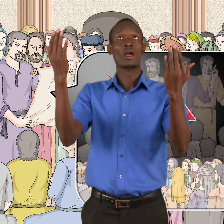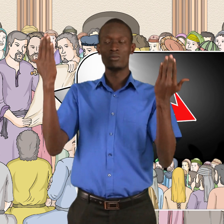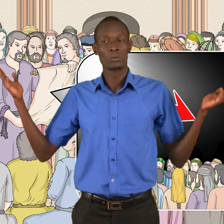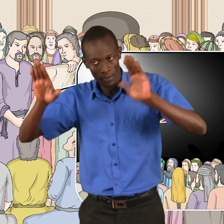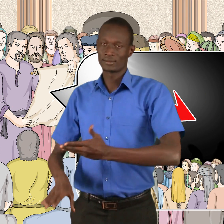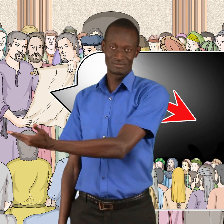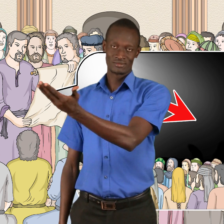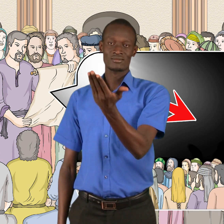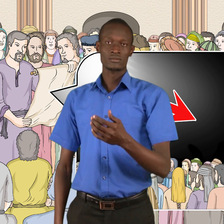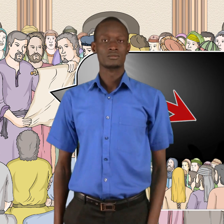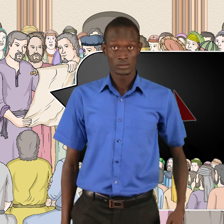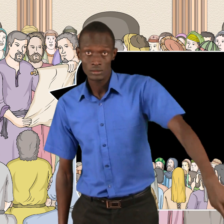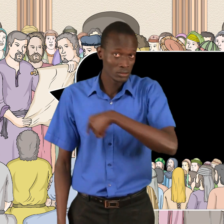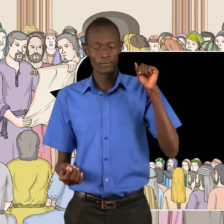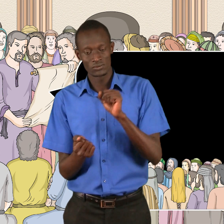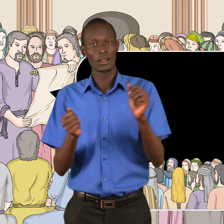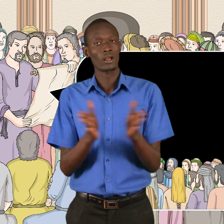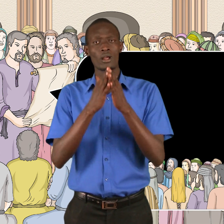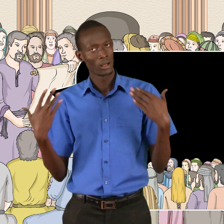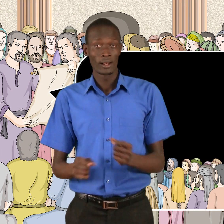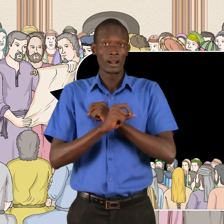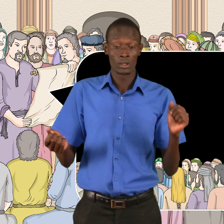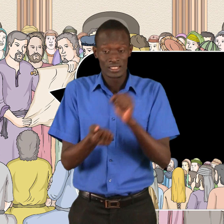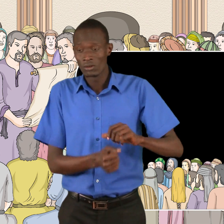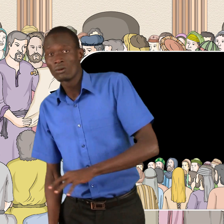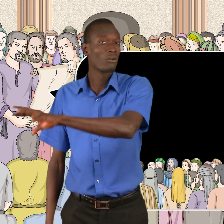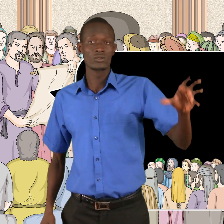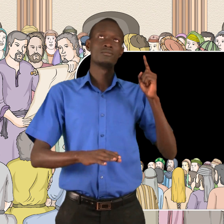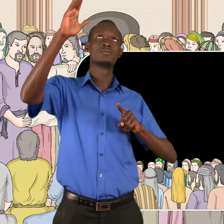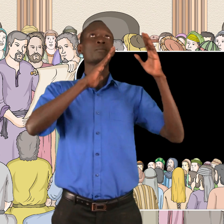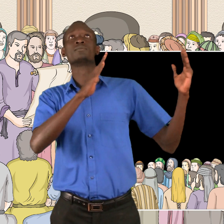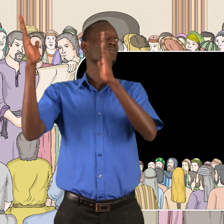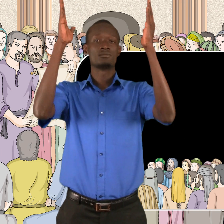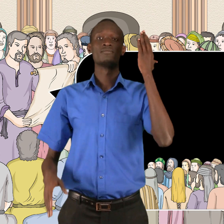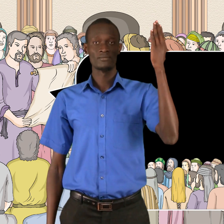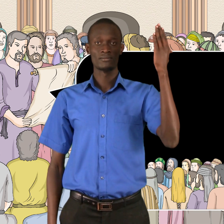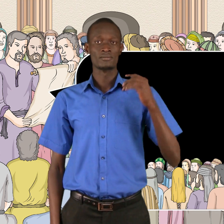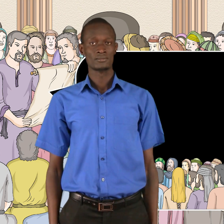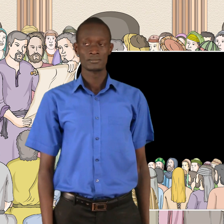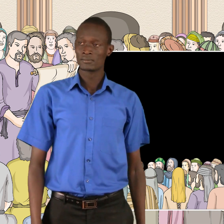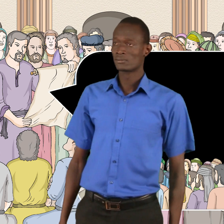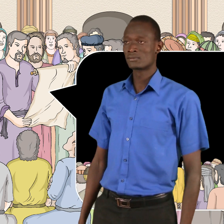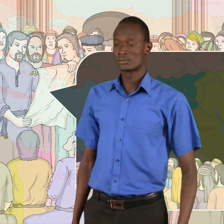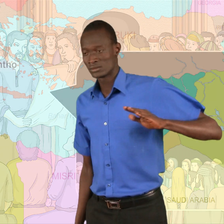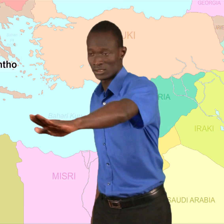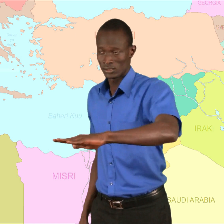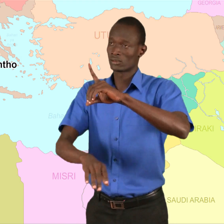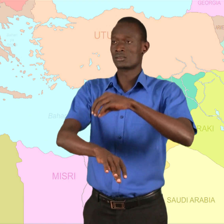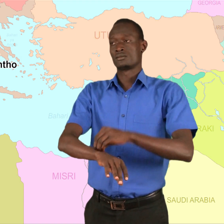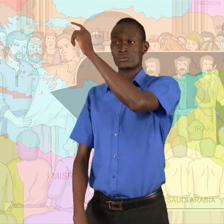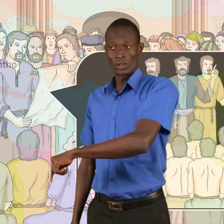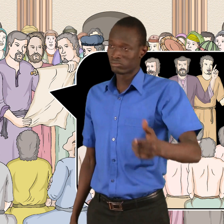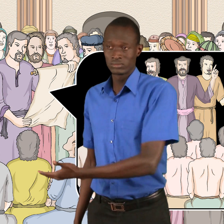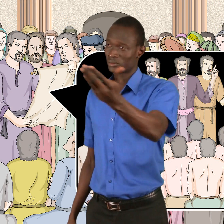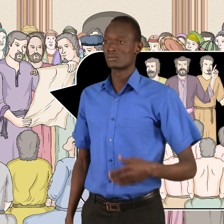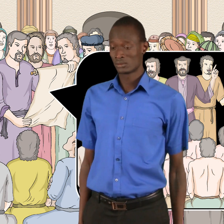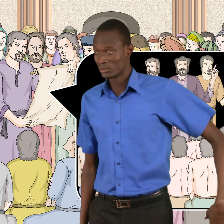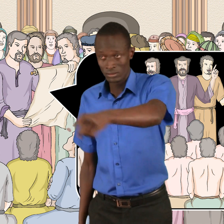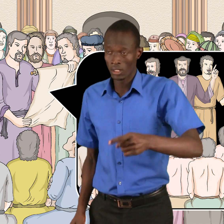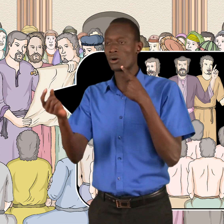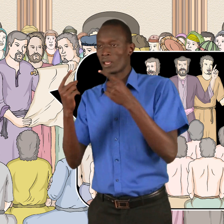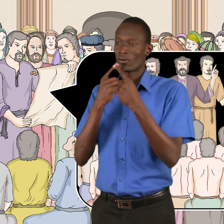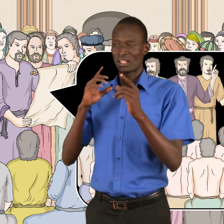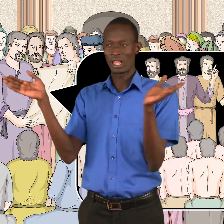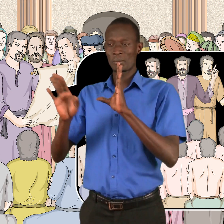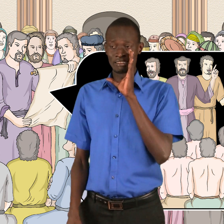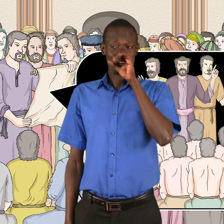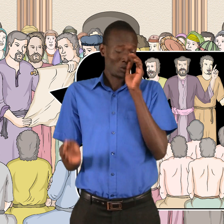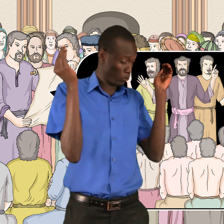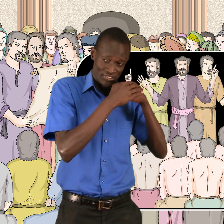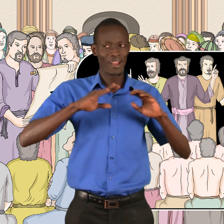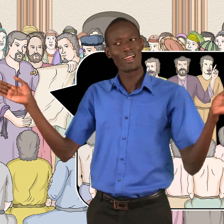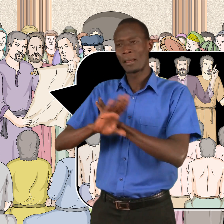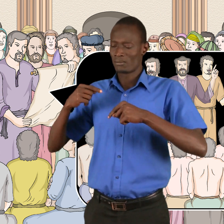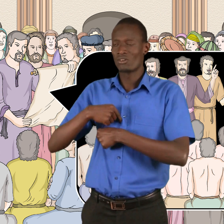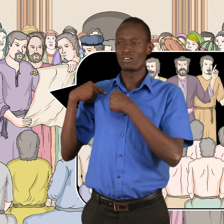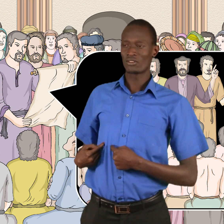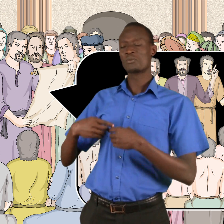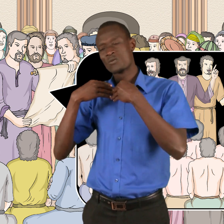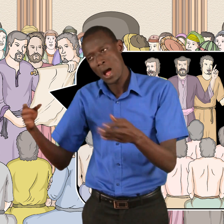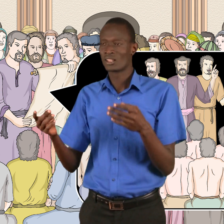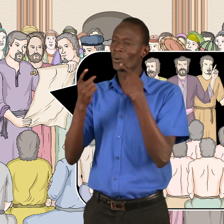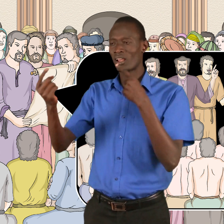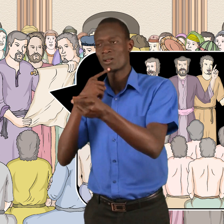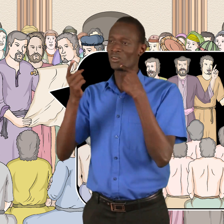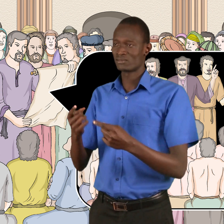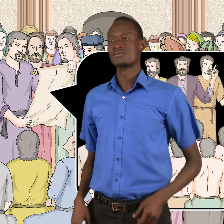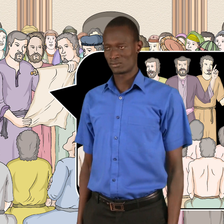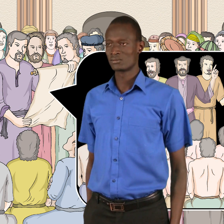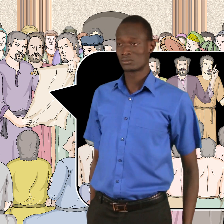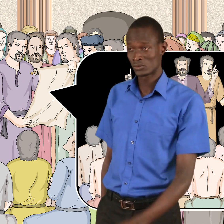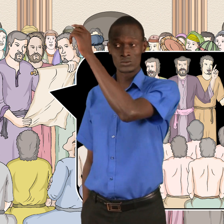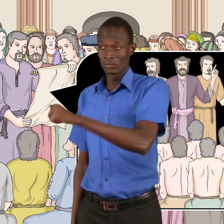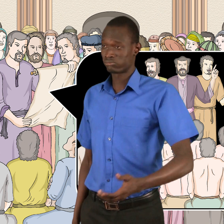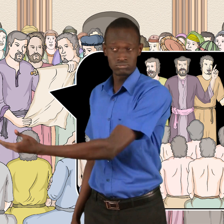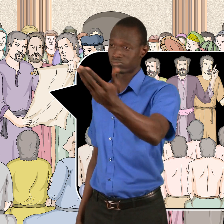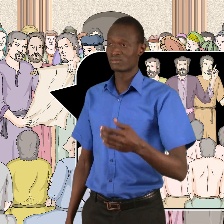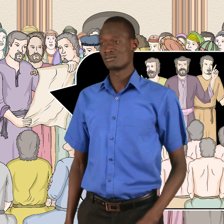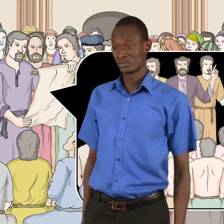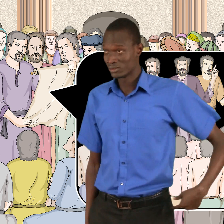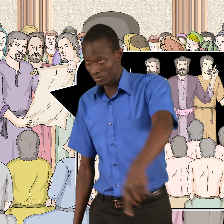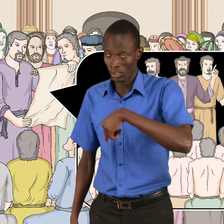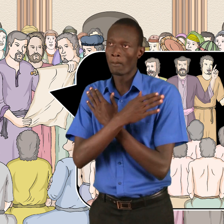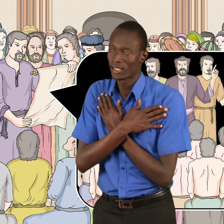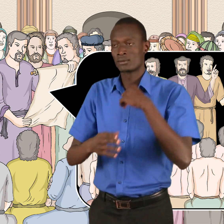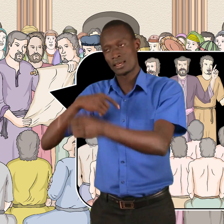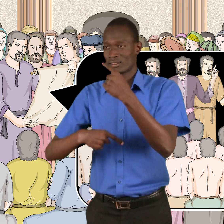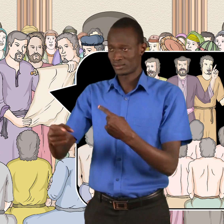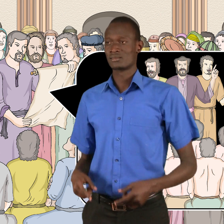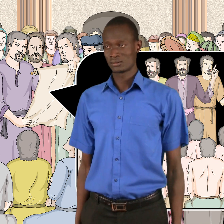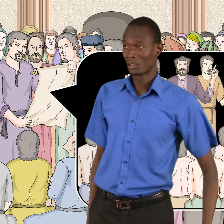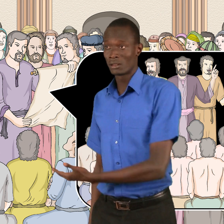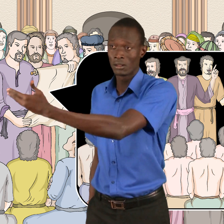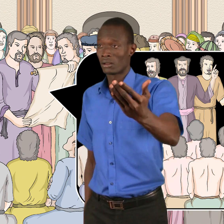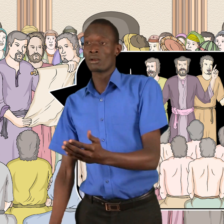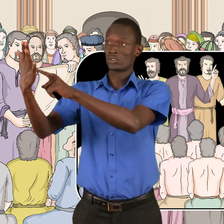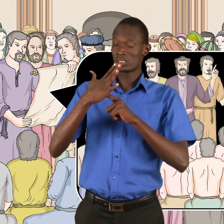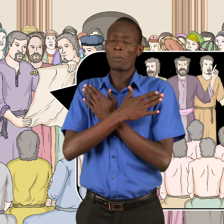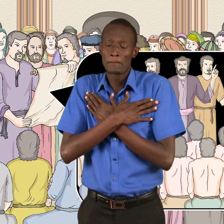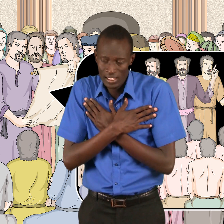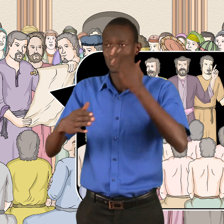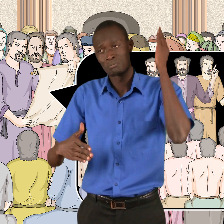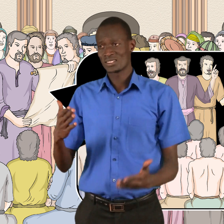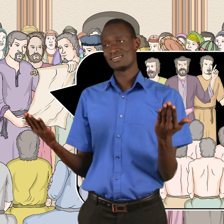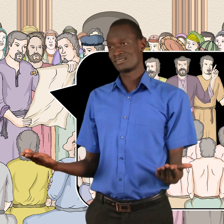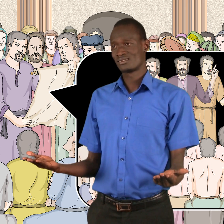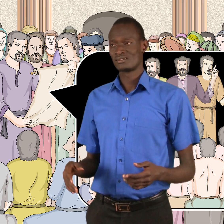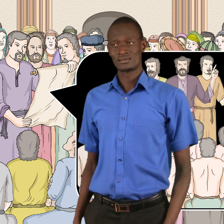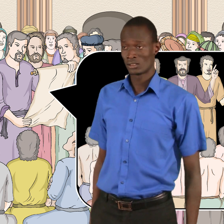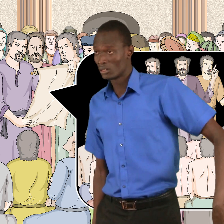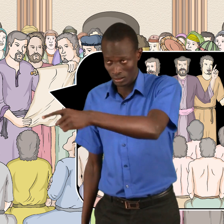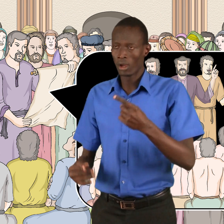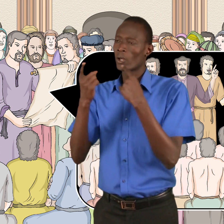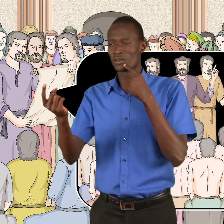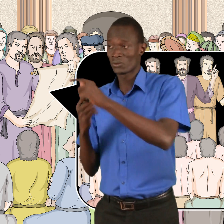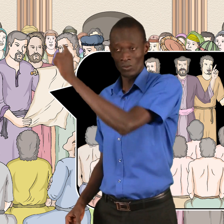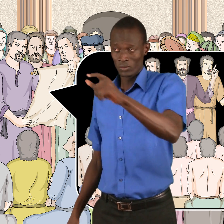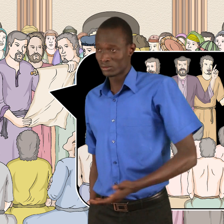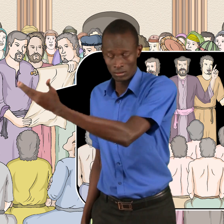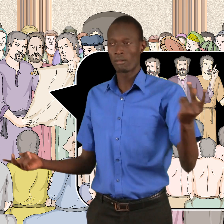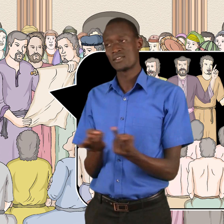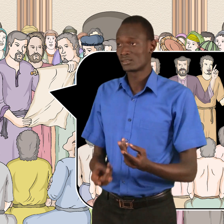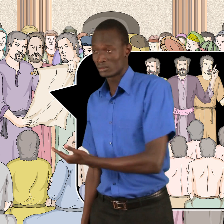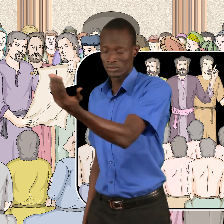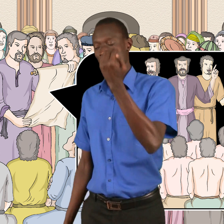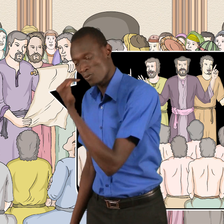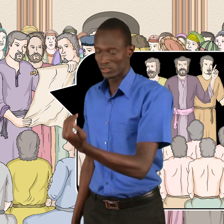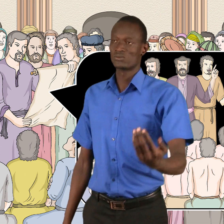We have spoken freely to you, Corinthians. Our hearts are open wide. It is not our affection, but yours, that is restrained.